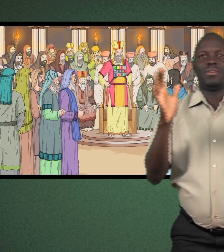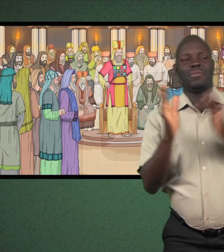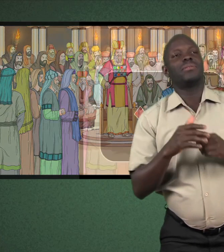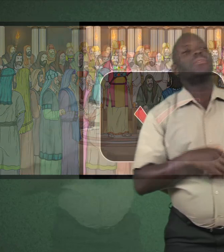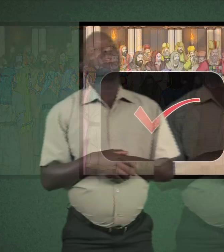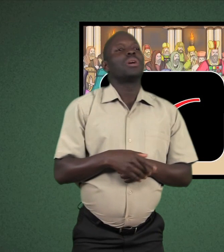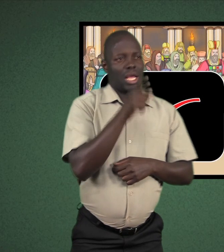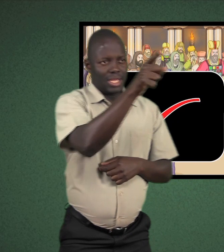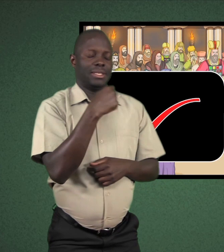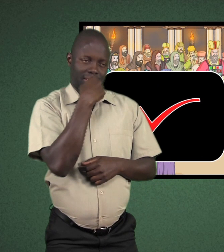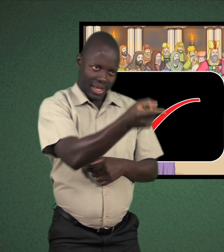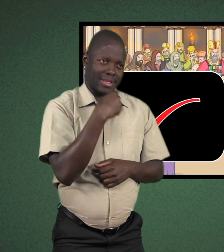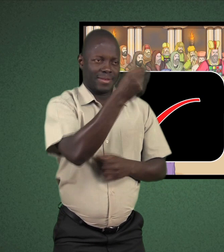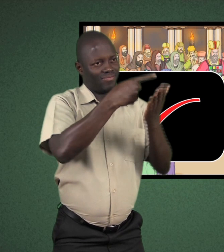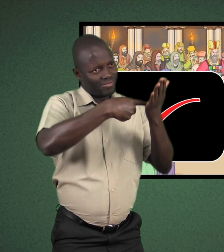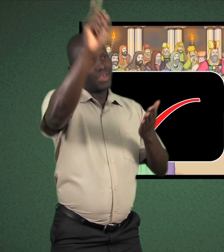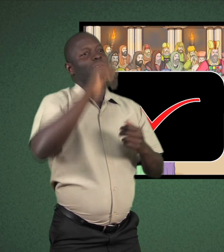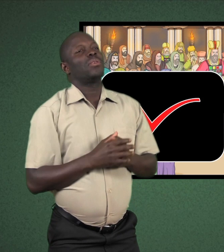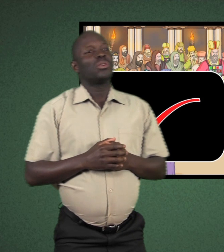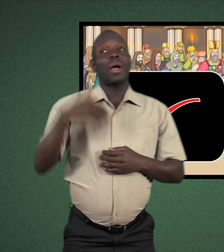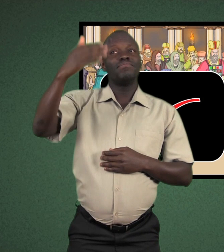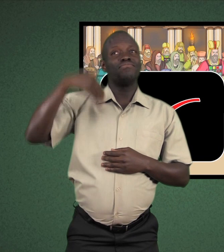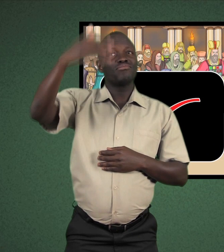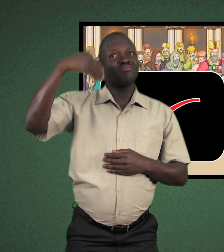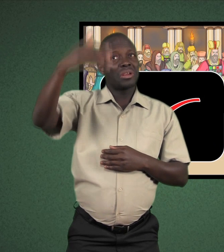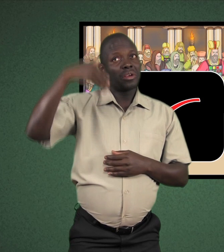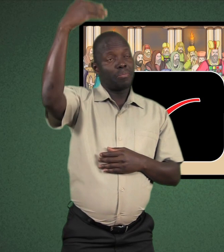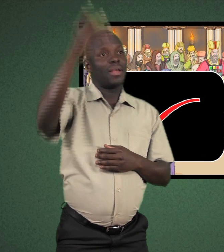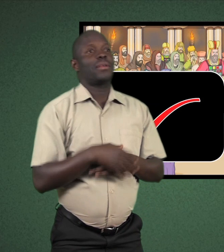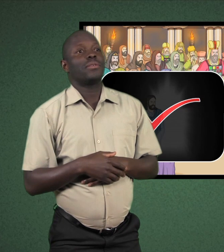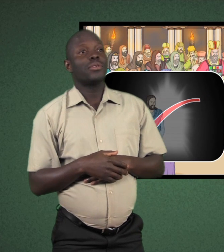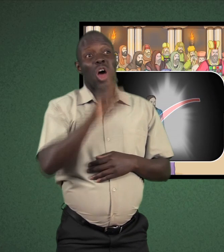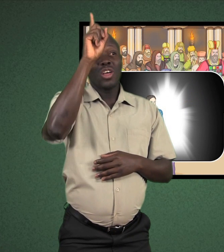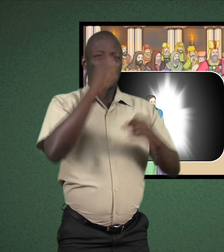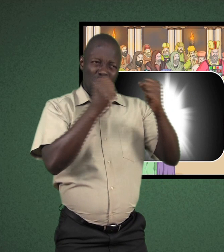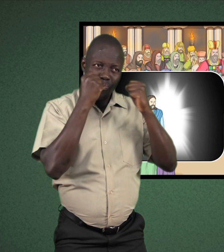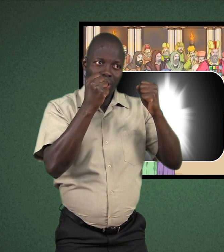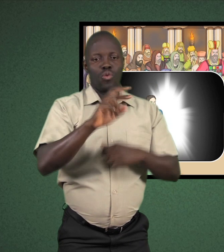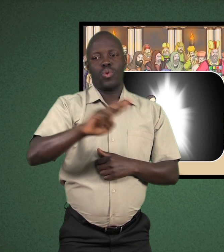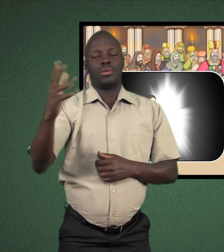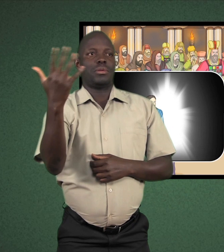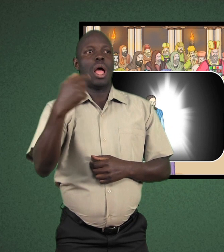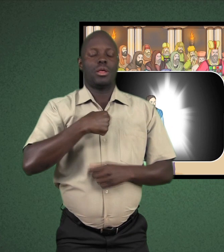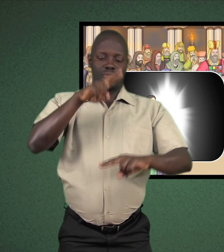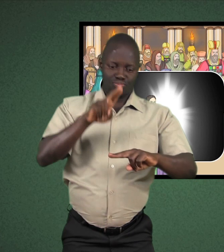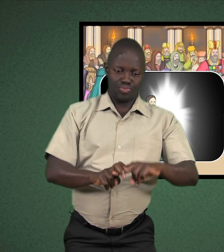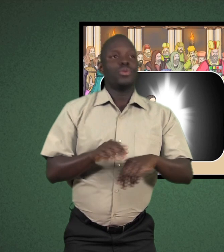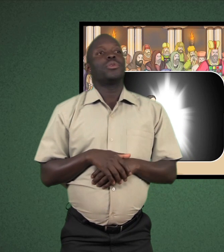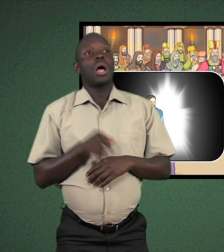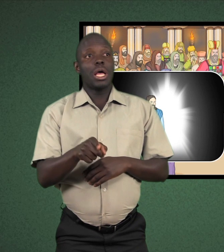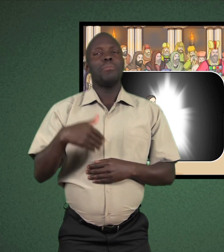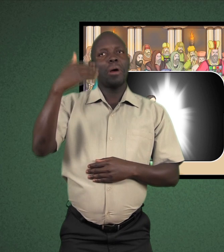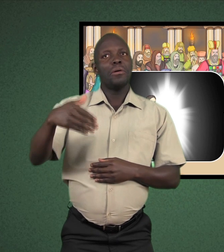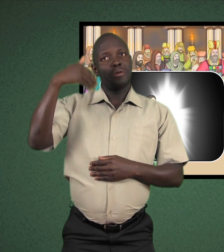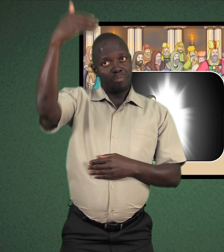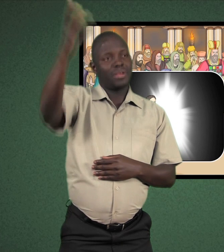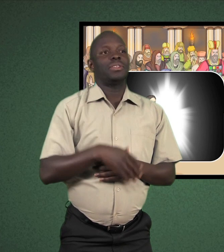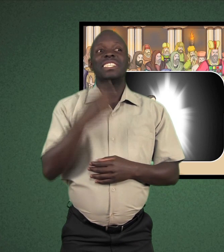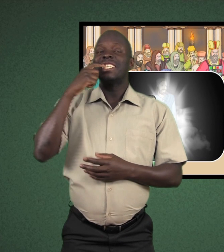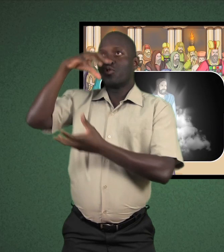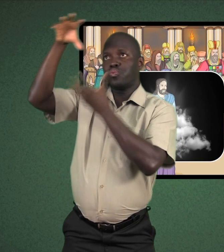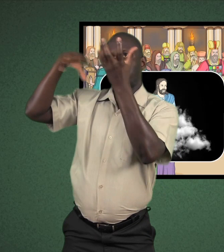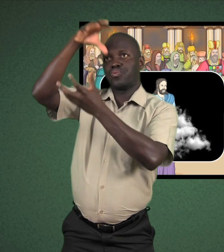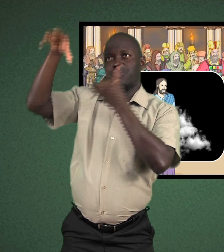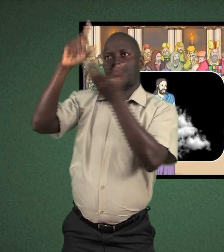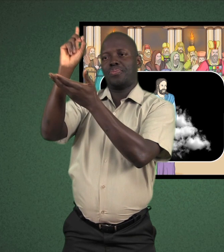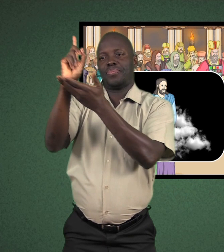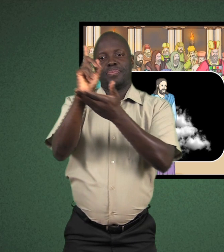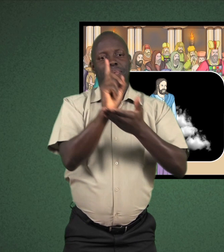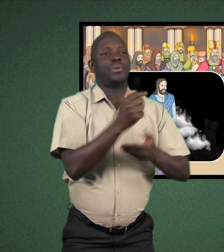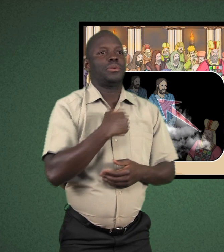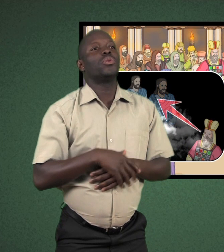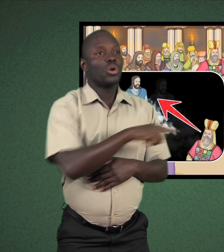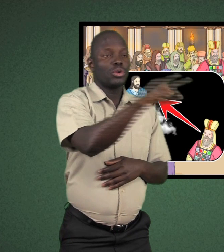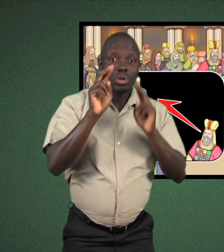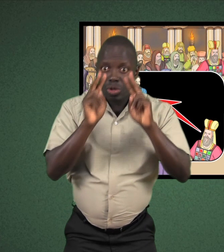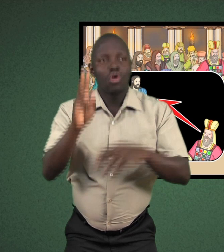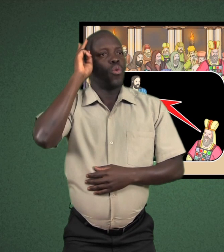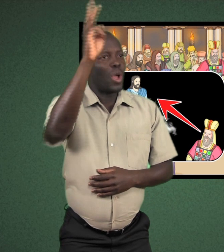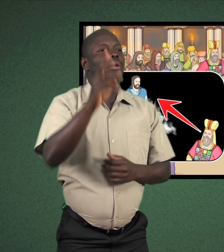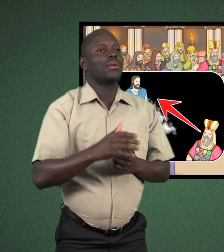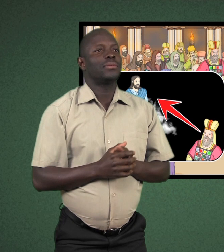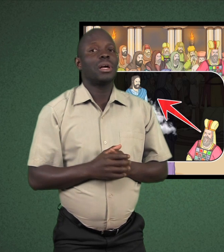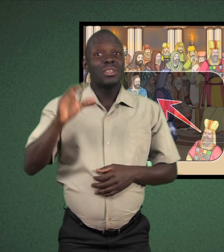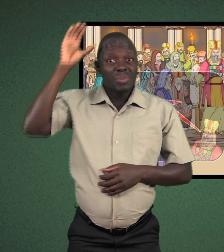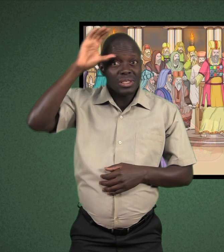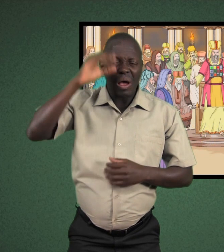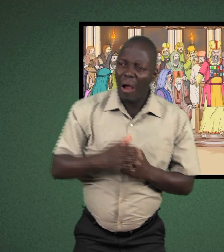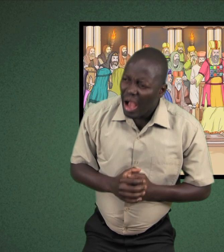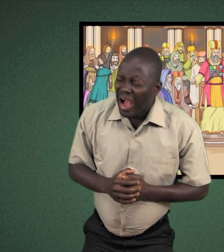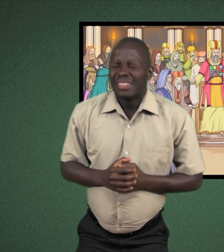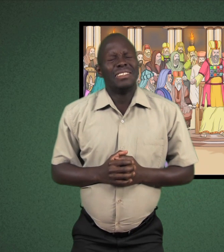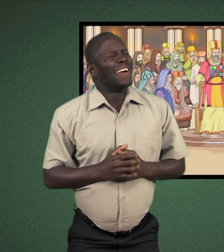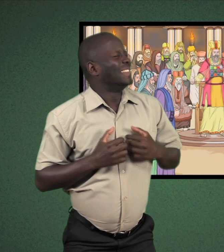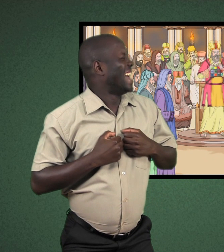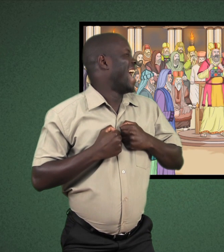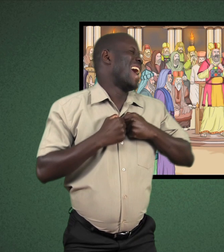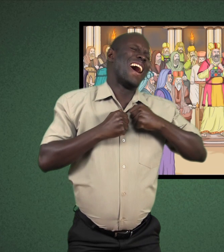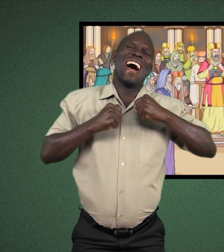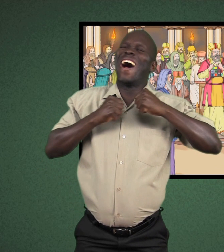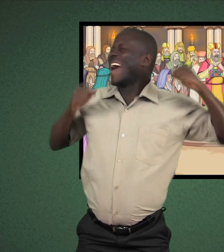“But I say to all of you, from now on you will see the Son of Man sitting at the right hand of Power and coming on the clouds of heaven.”